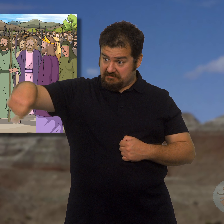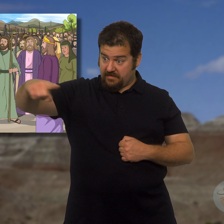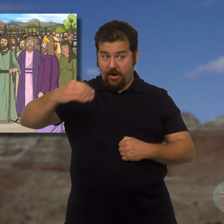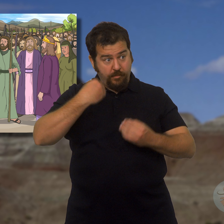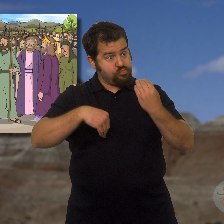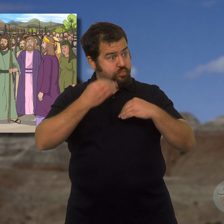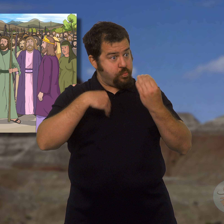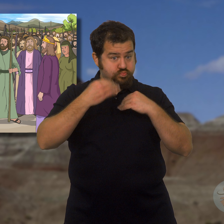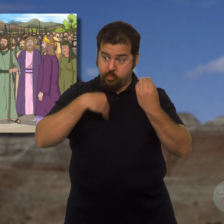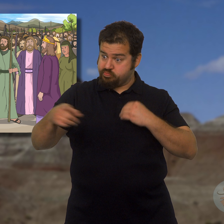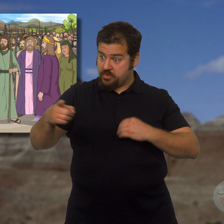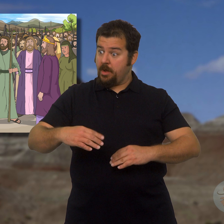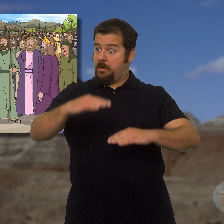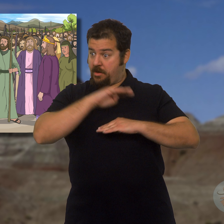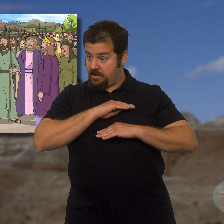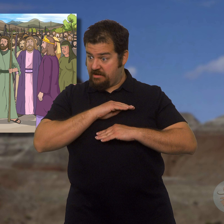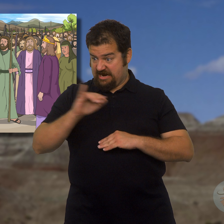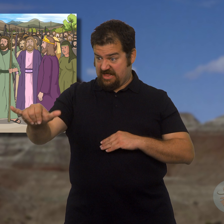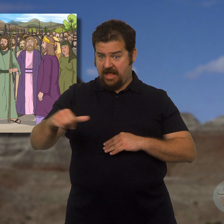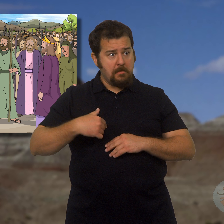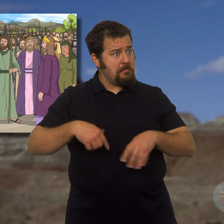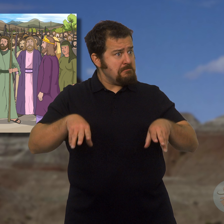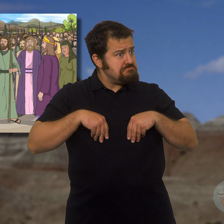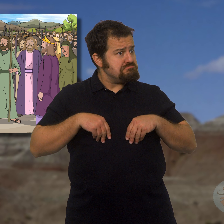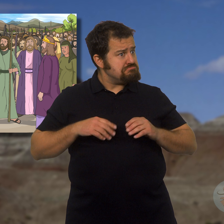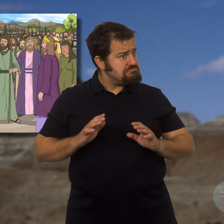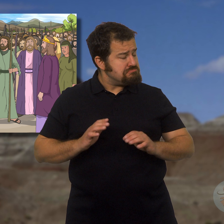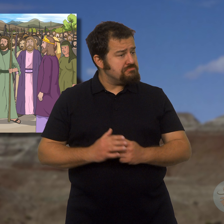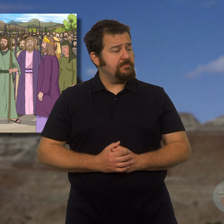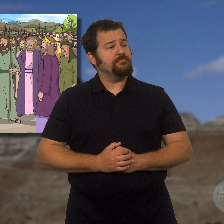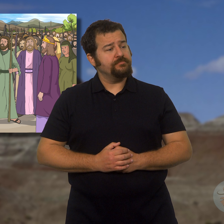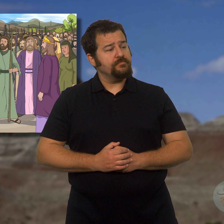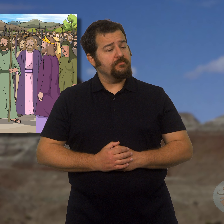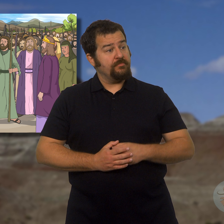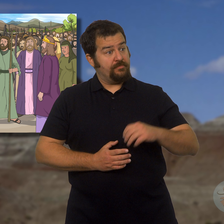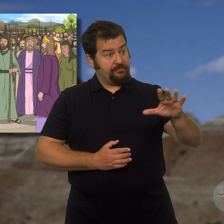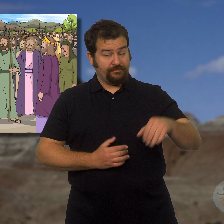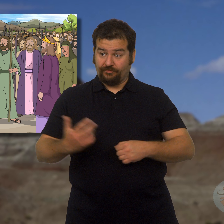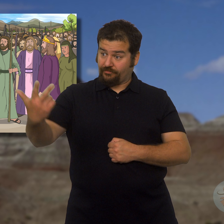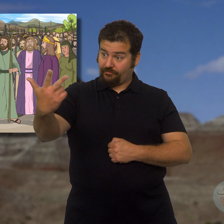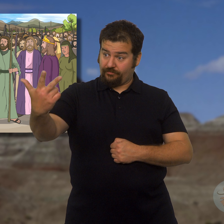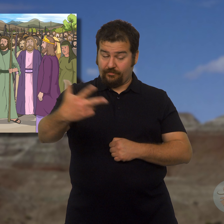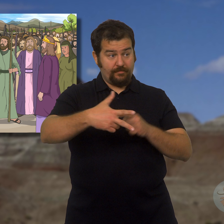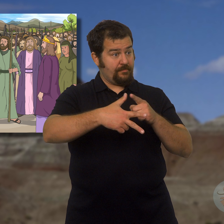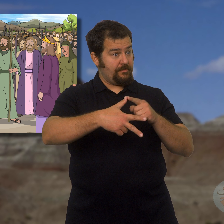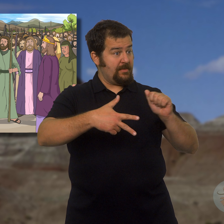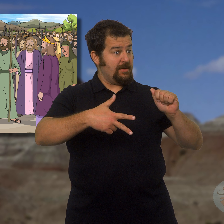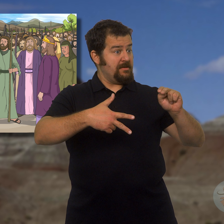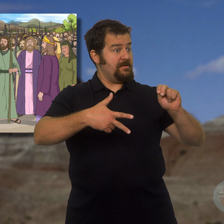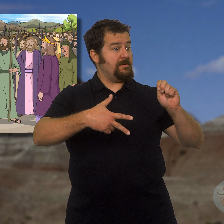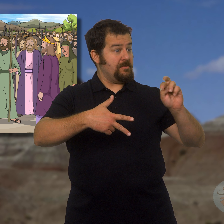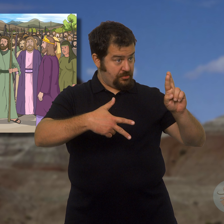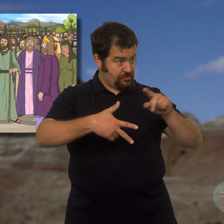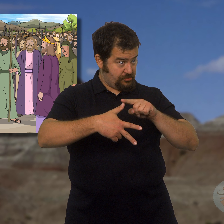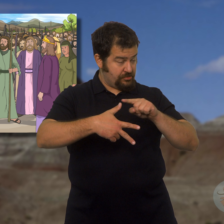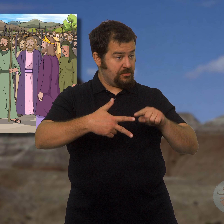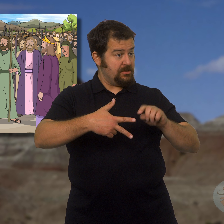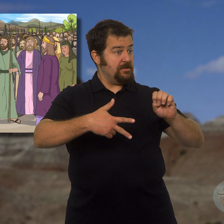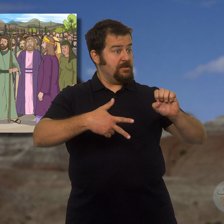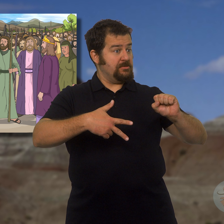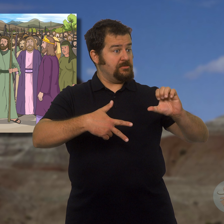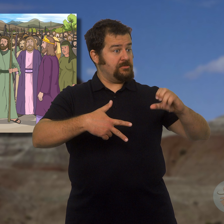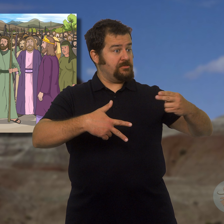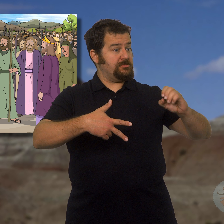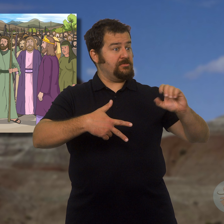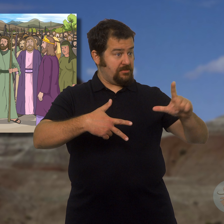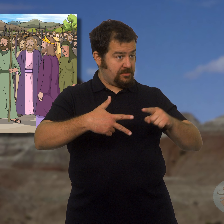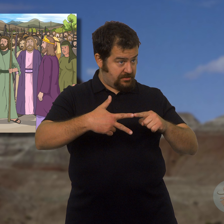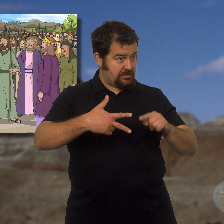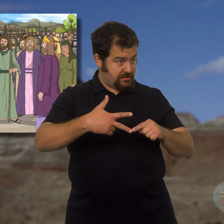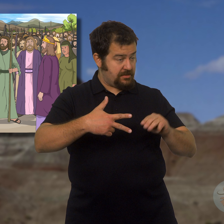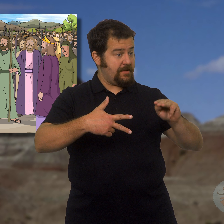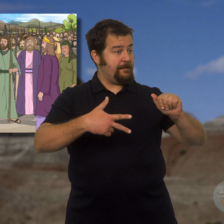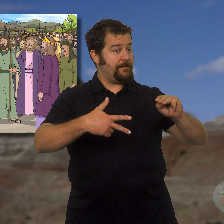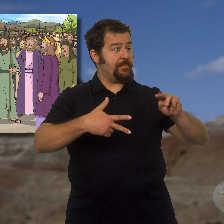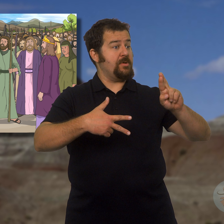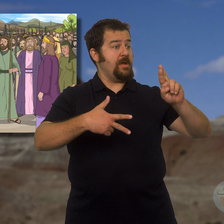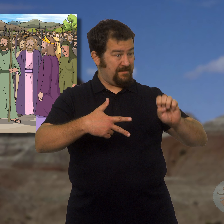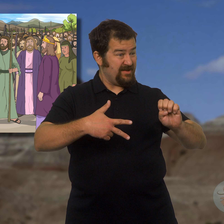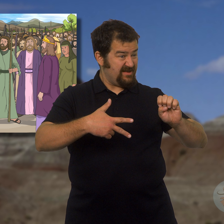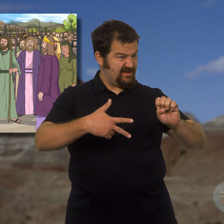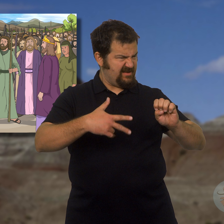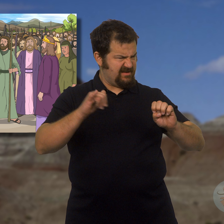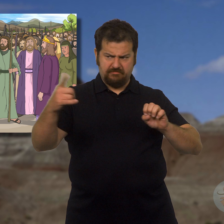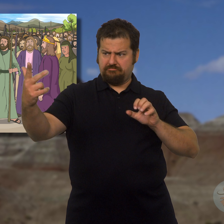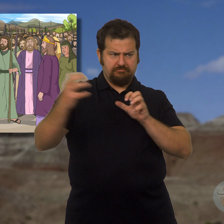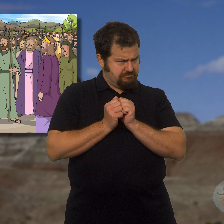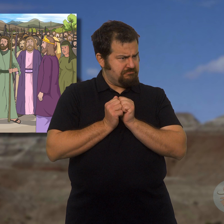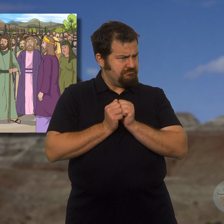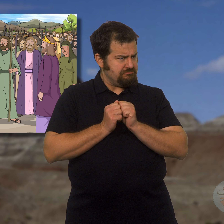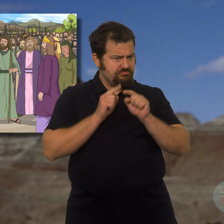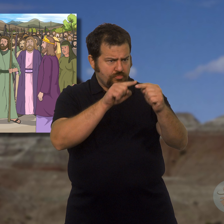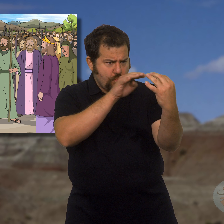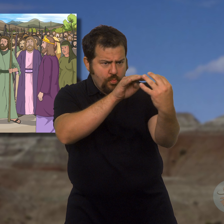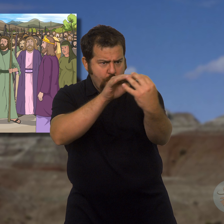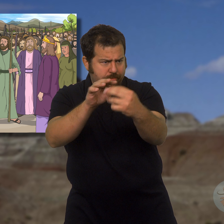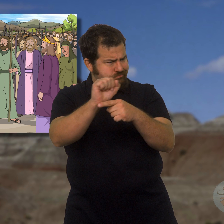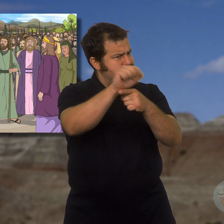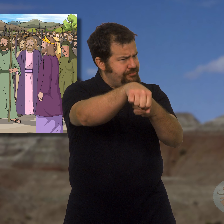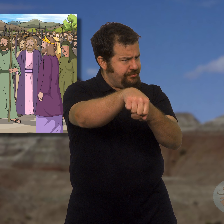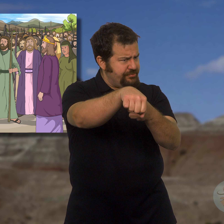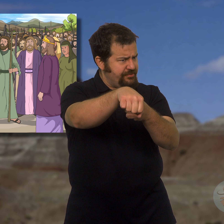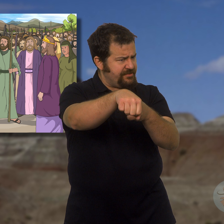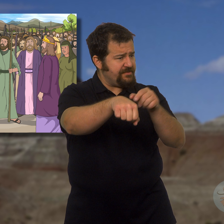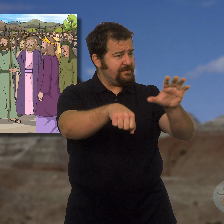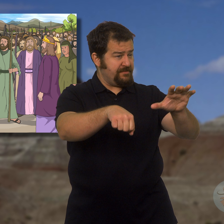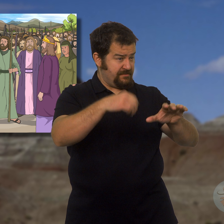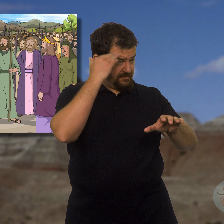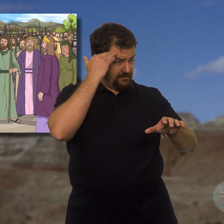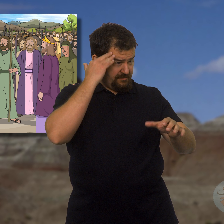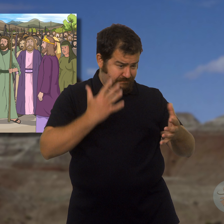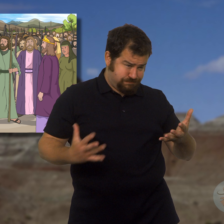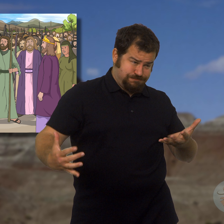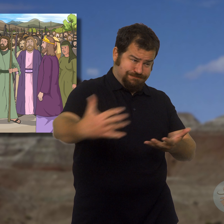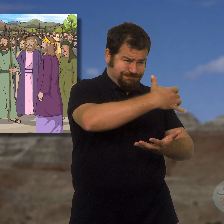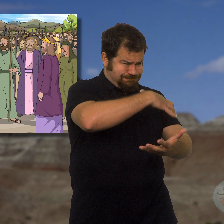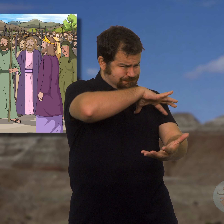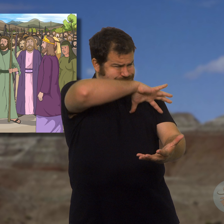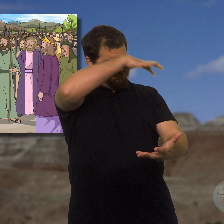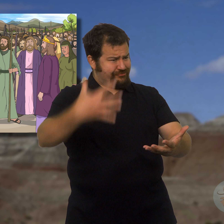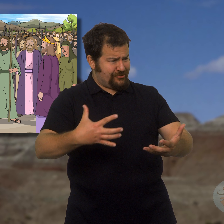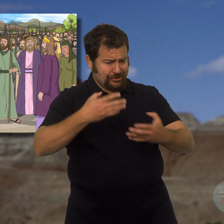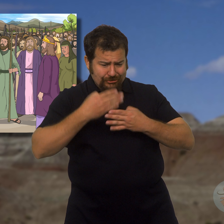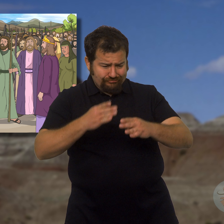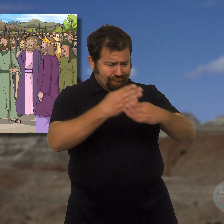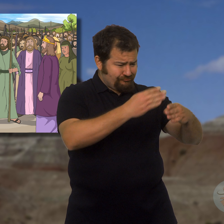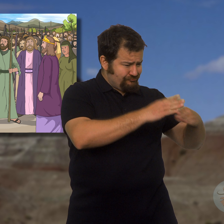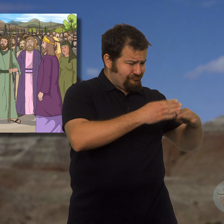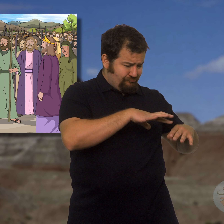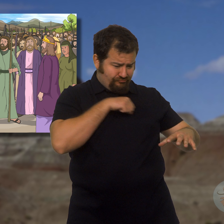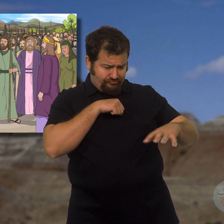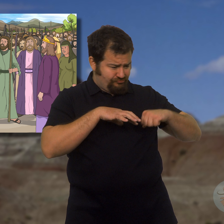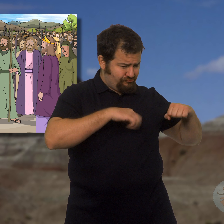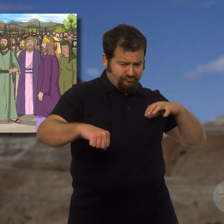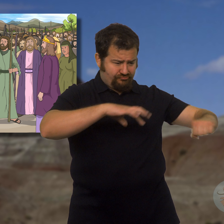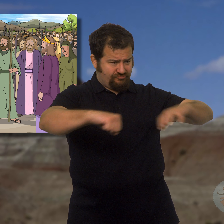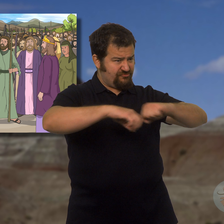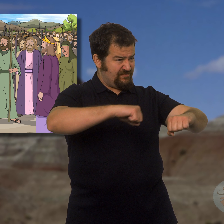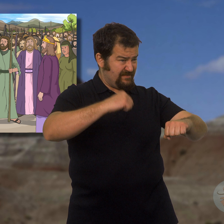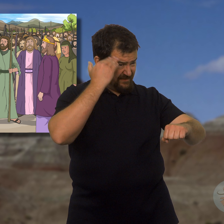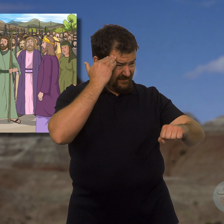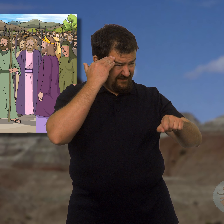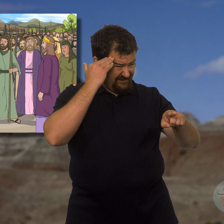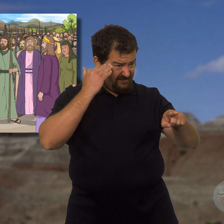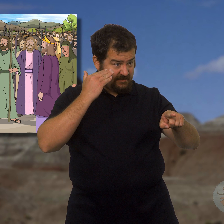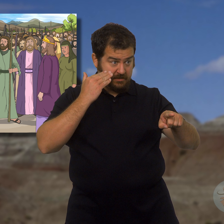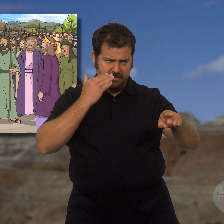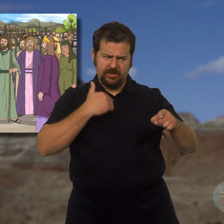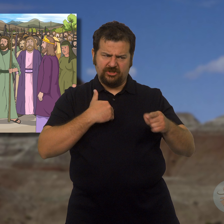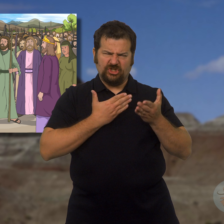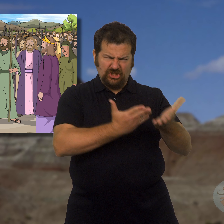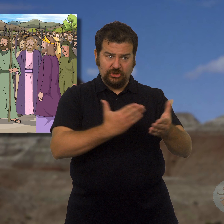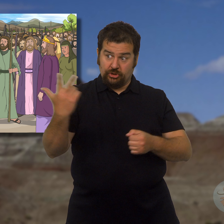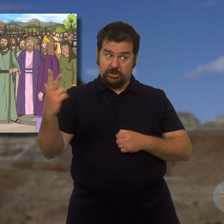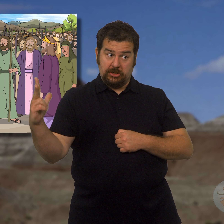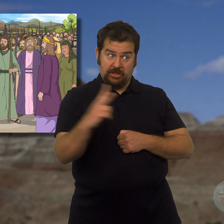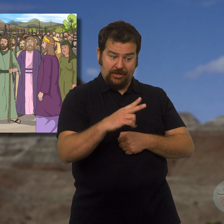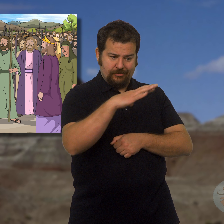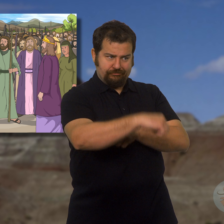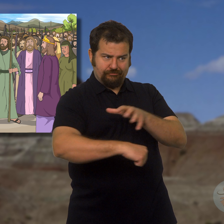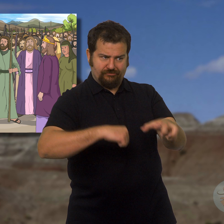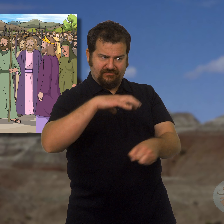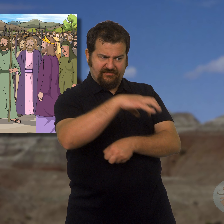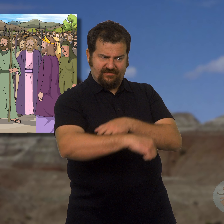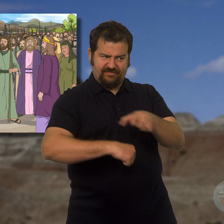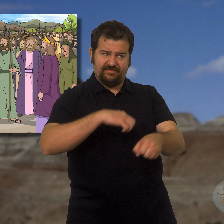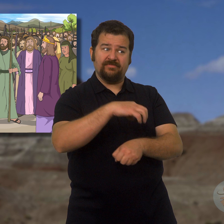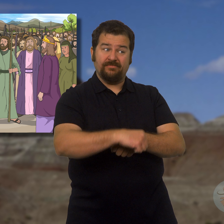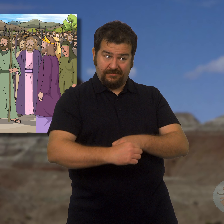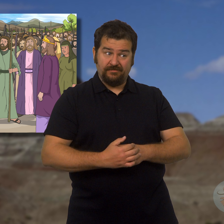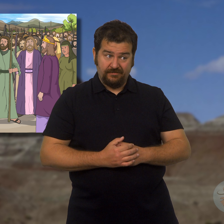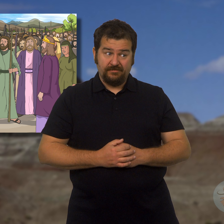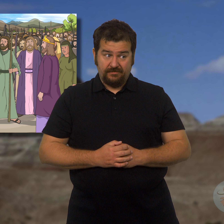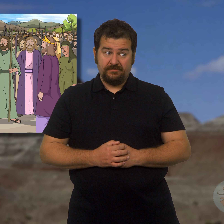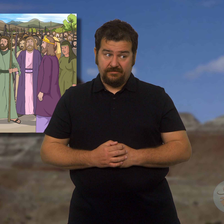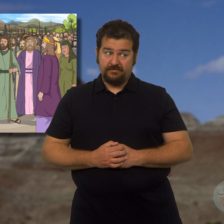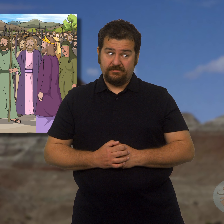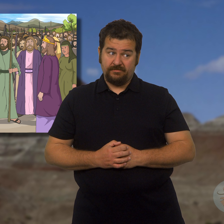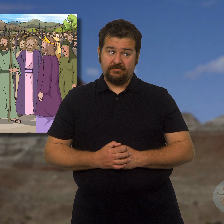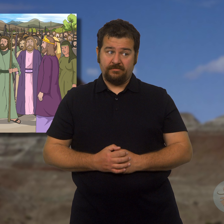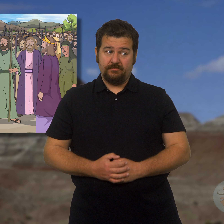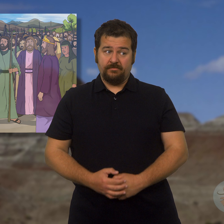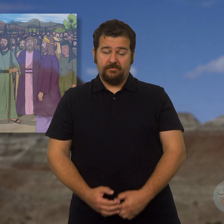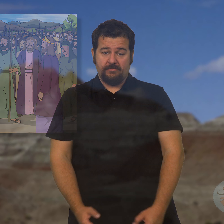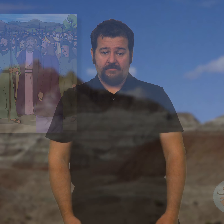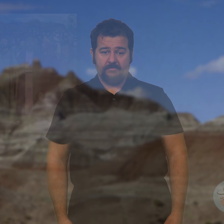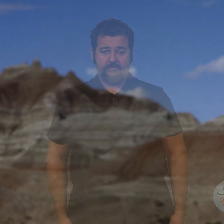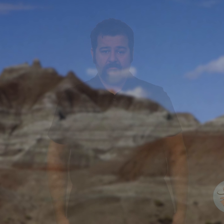I will accept nothing but what my men have eaten and the share for the men who went with me—Aner, Eshcol, and Mamre.